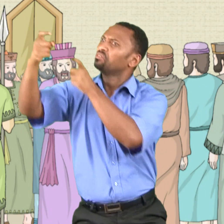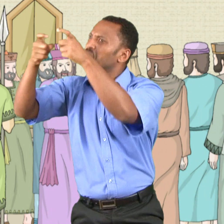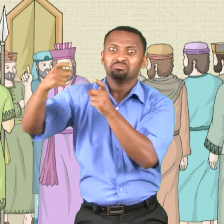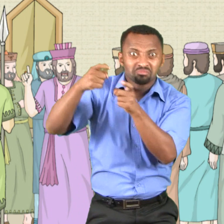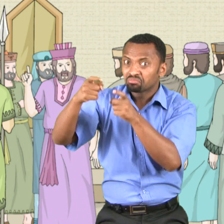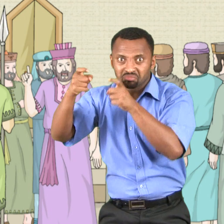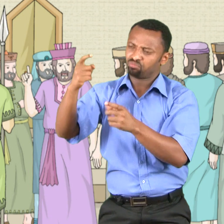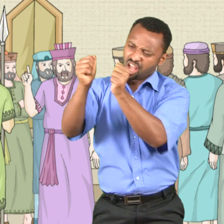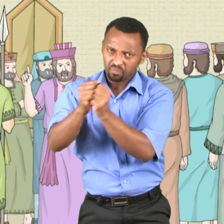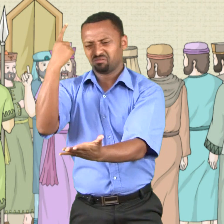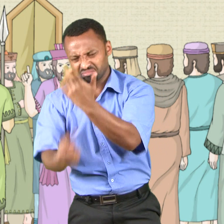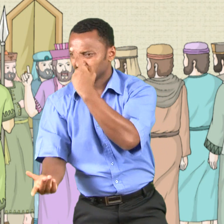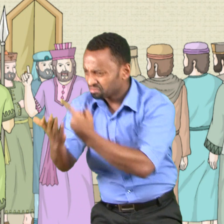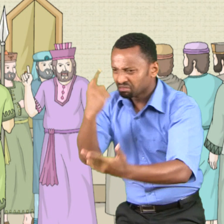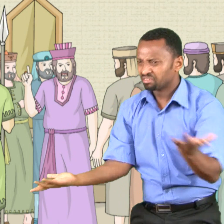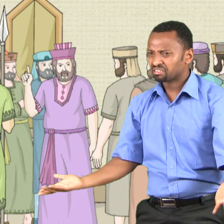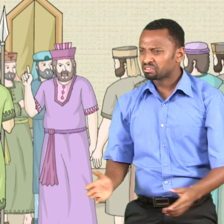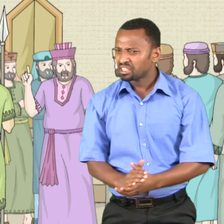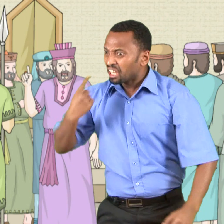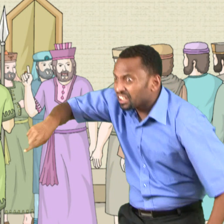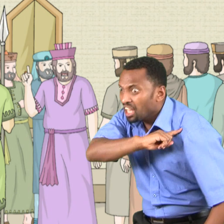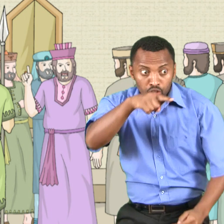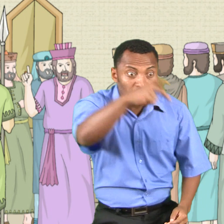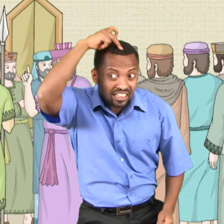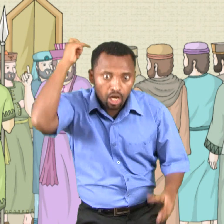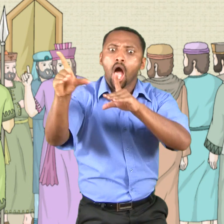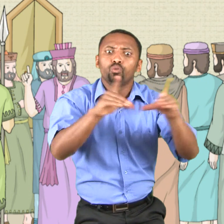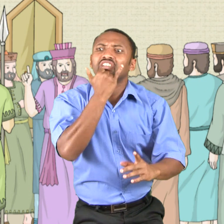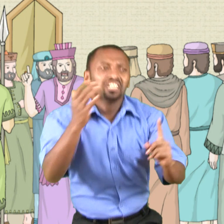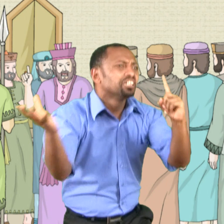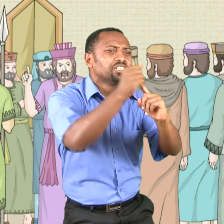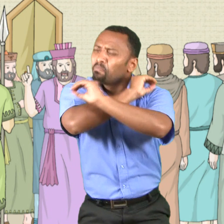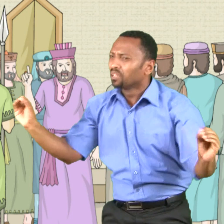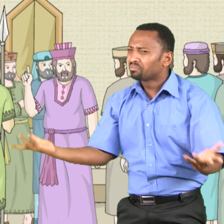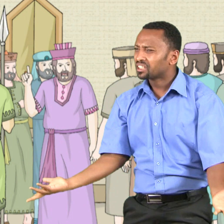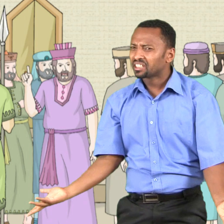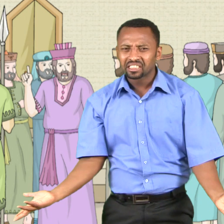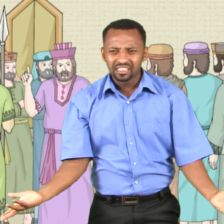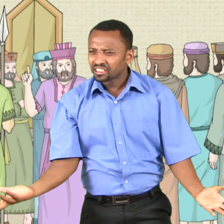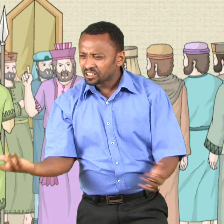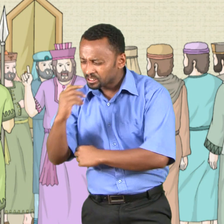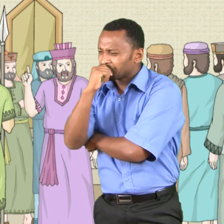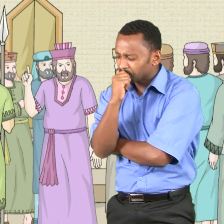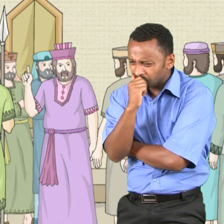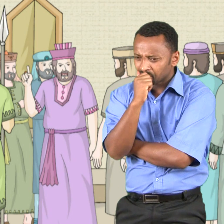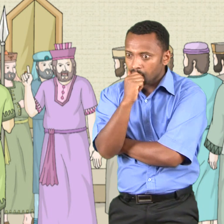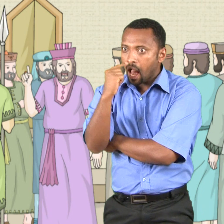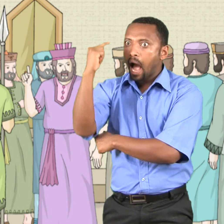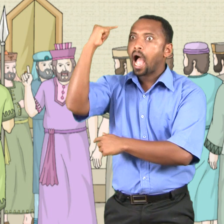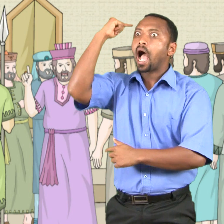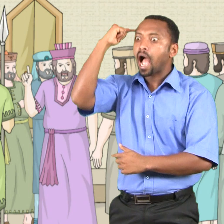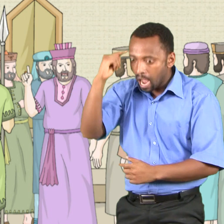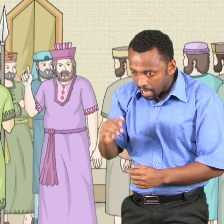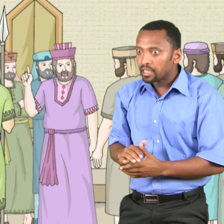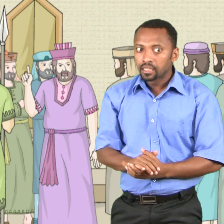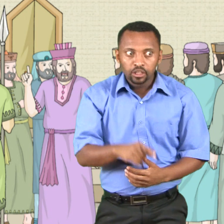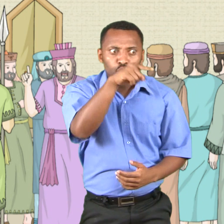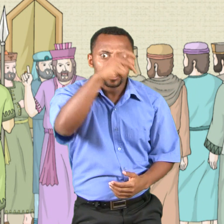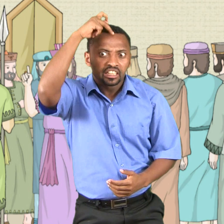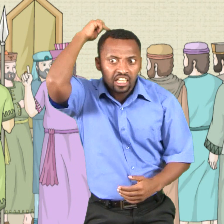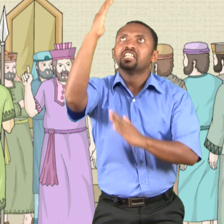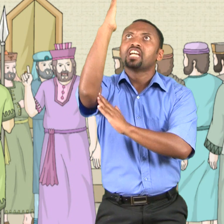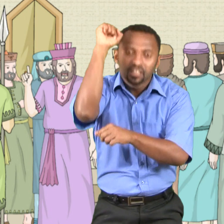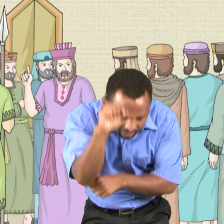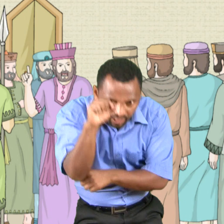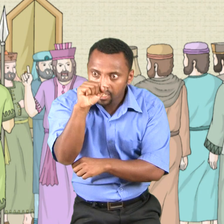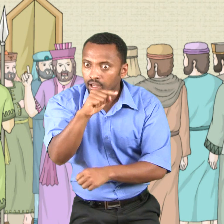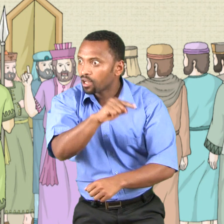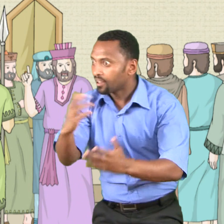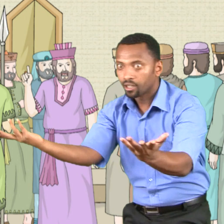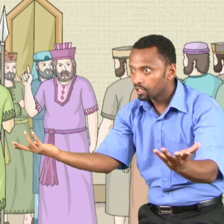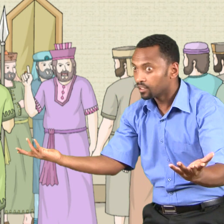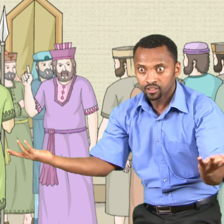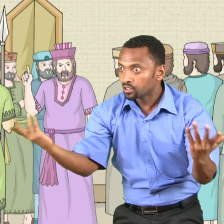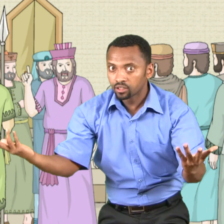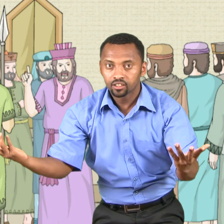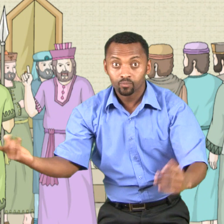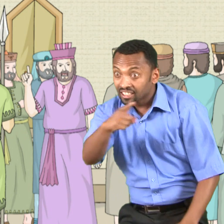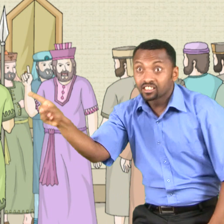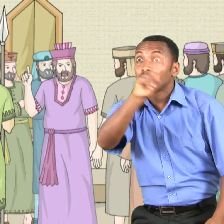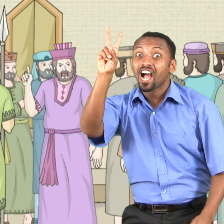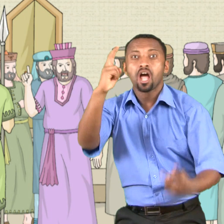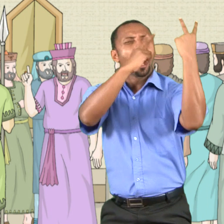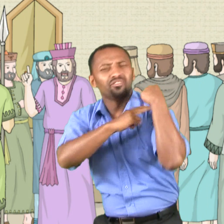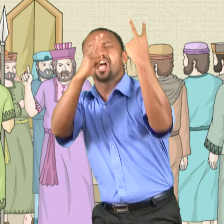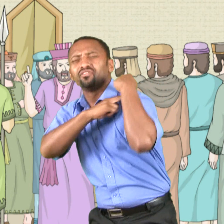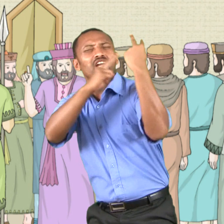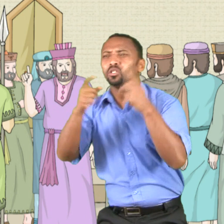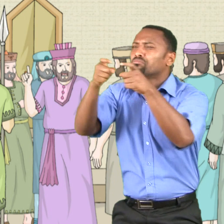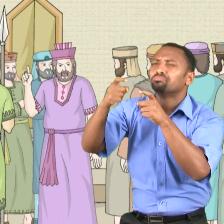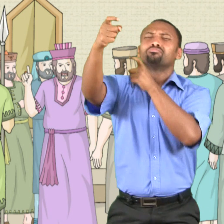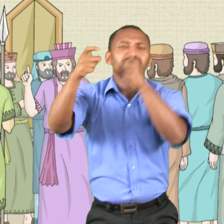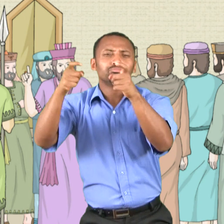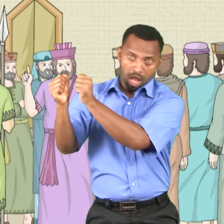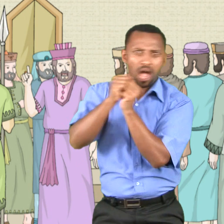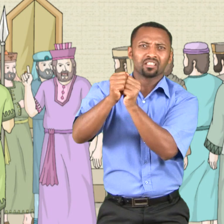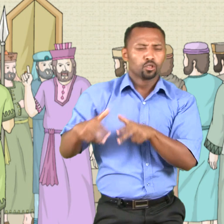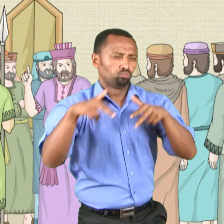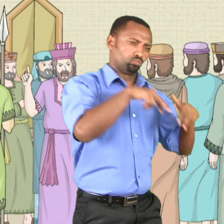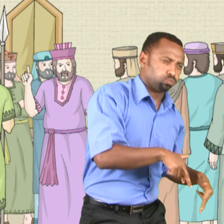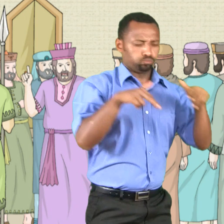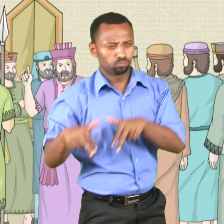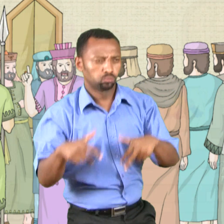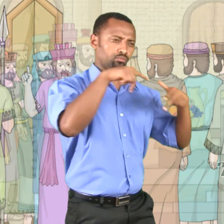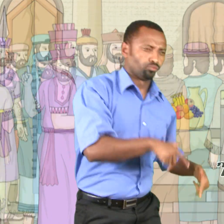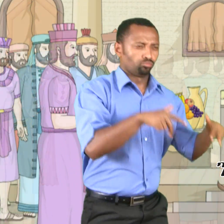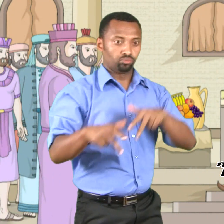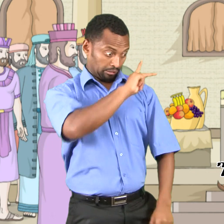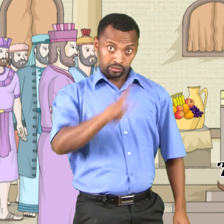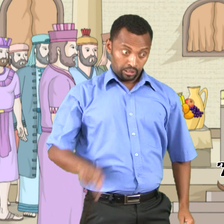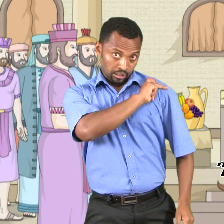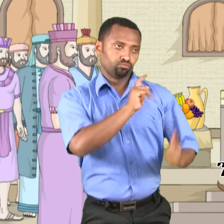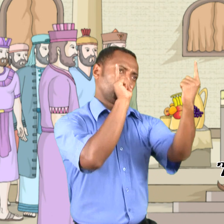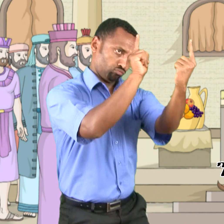Finally these men said, “We will never find any charge against this Daniel, unless we find something against him concerning the law of his God.”